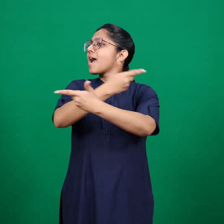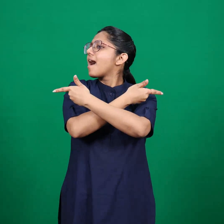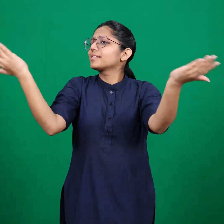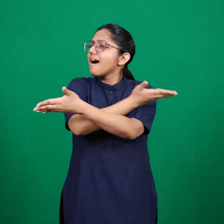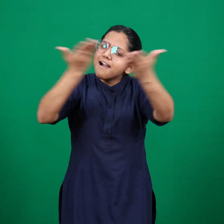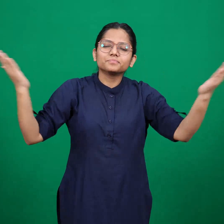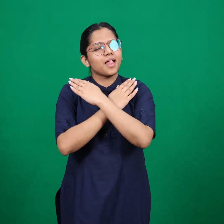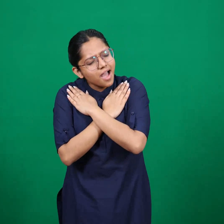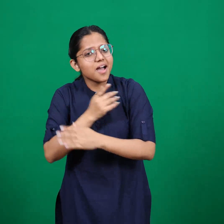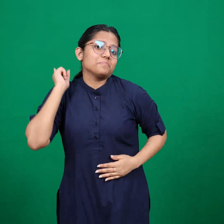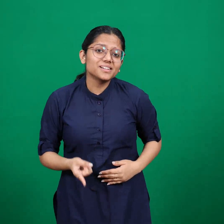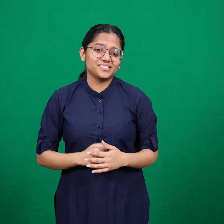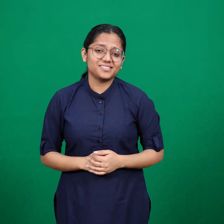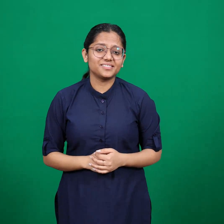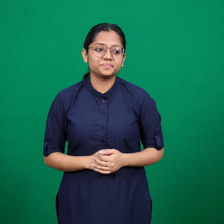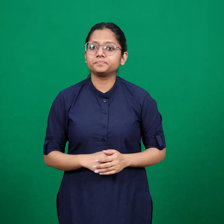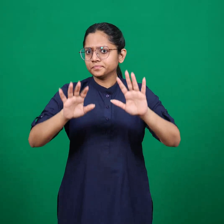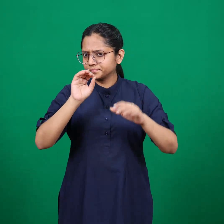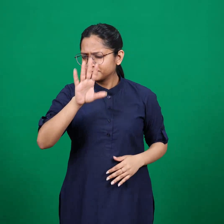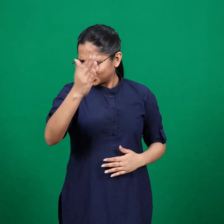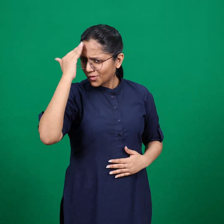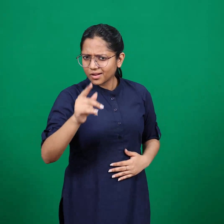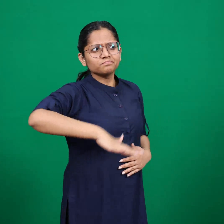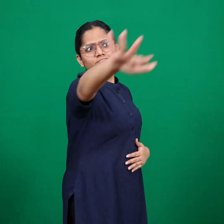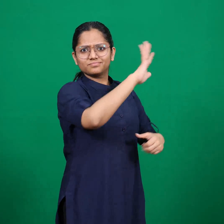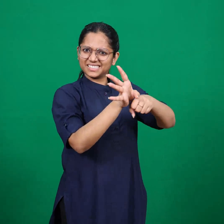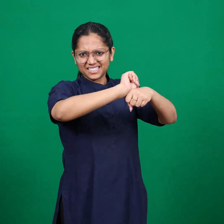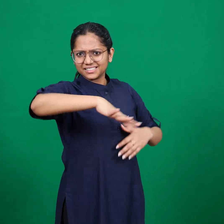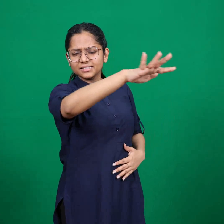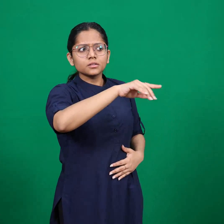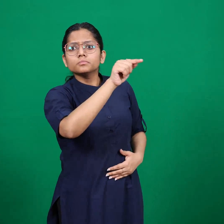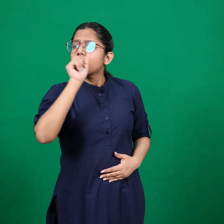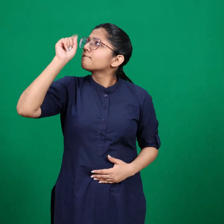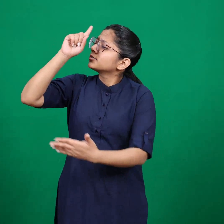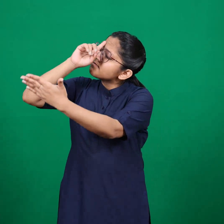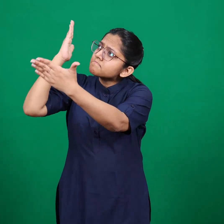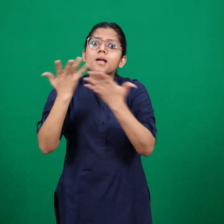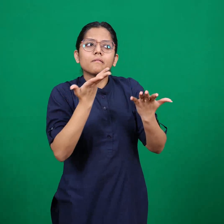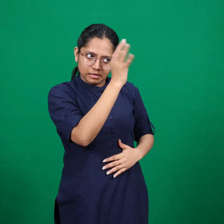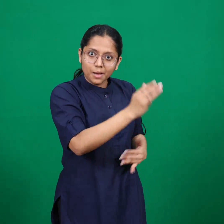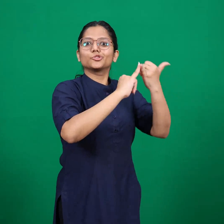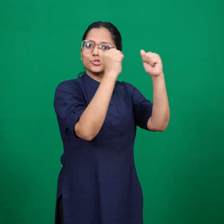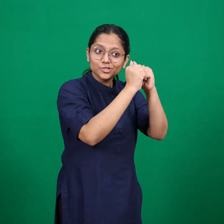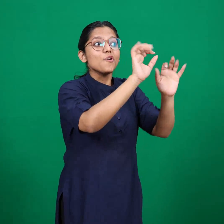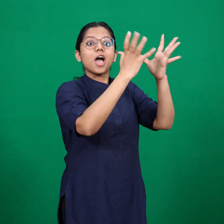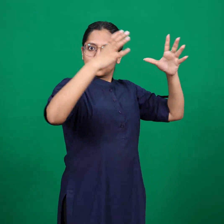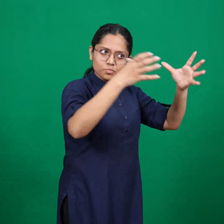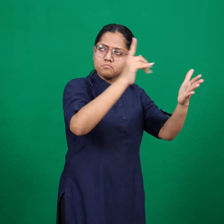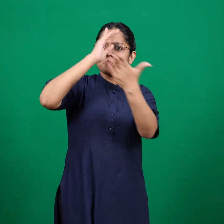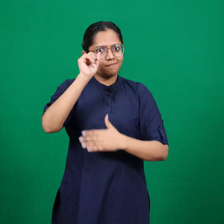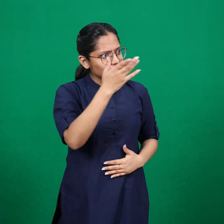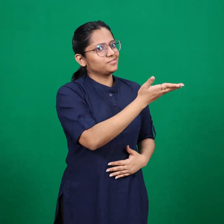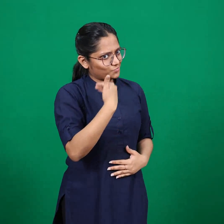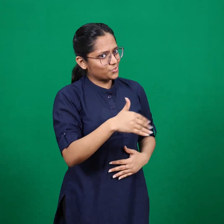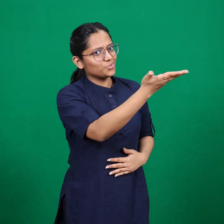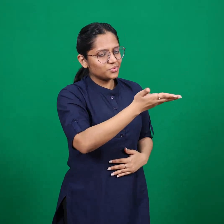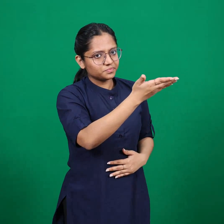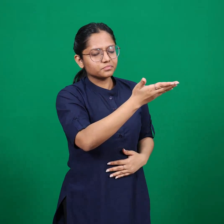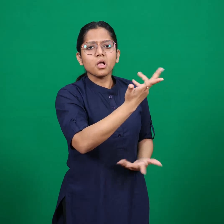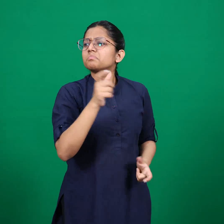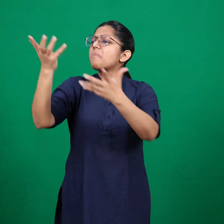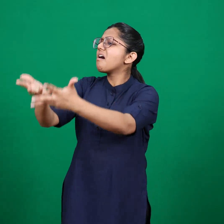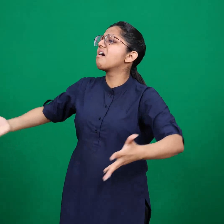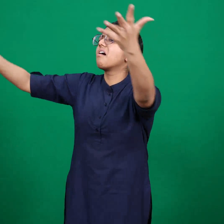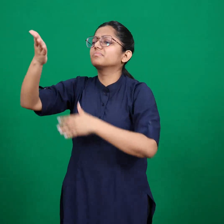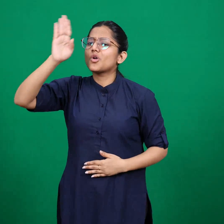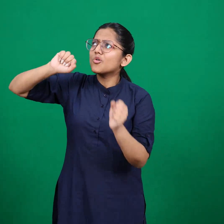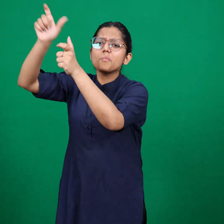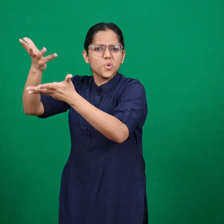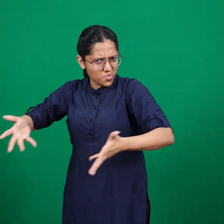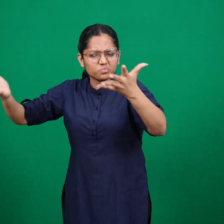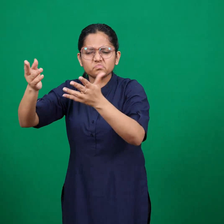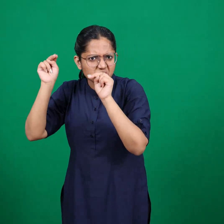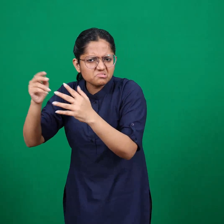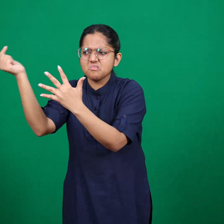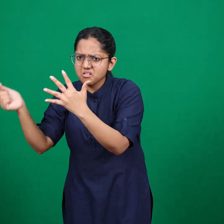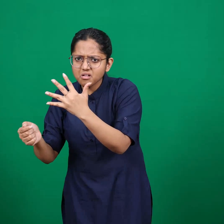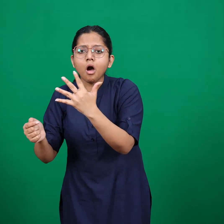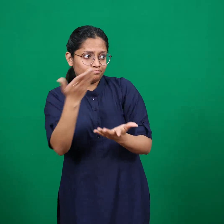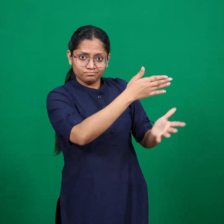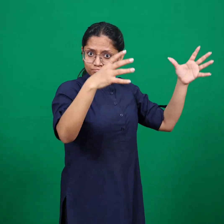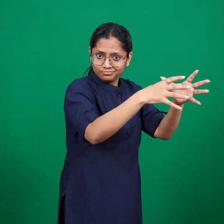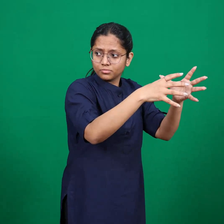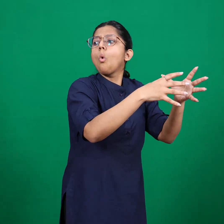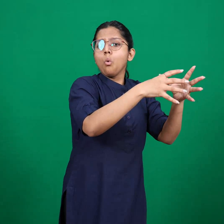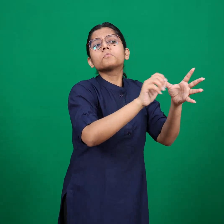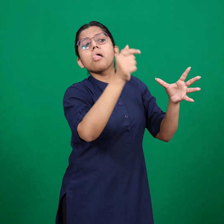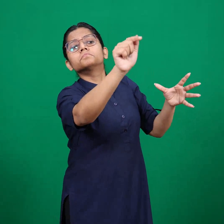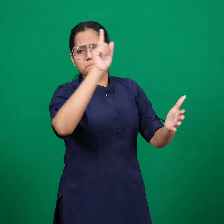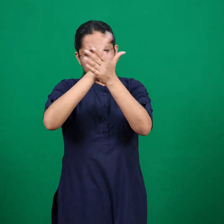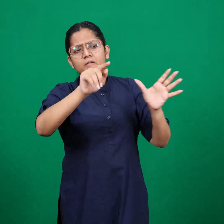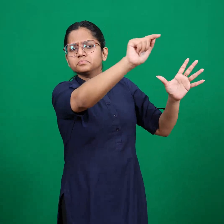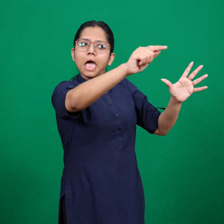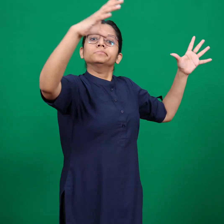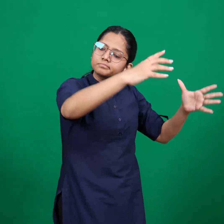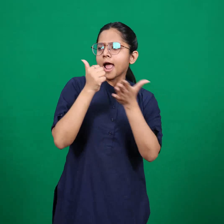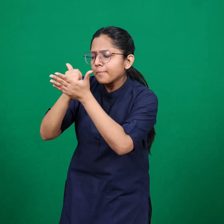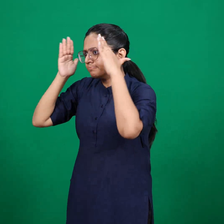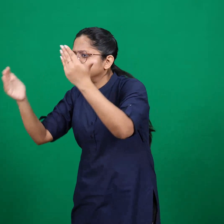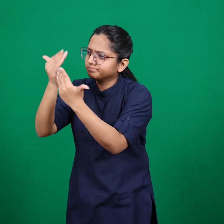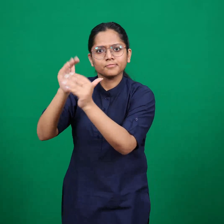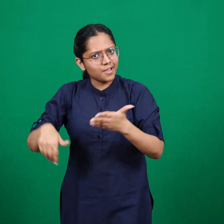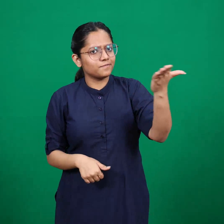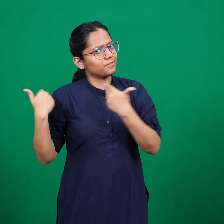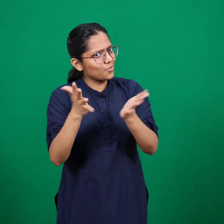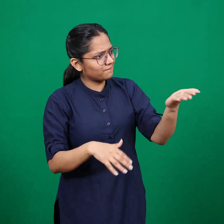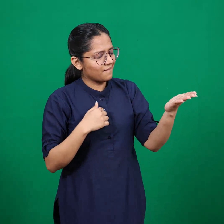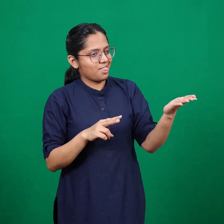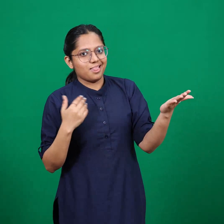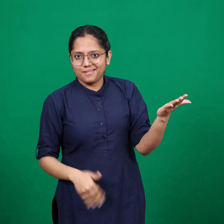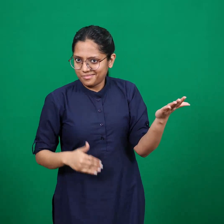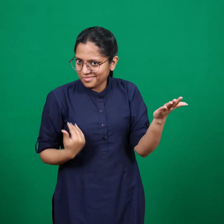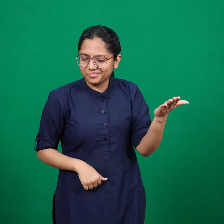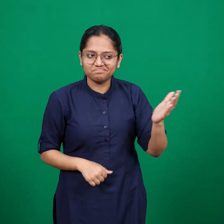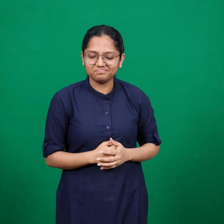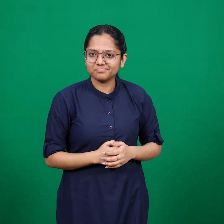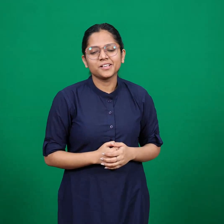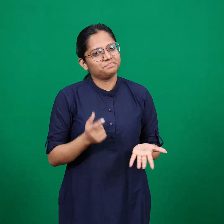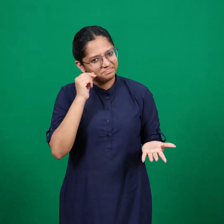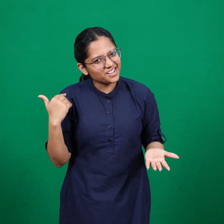You know that Stephanas and his household were the first converts in Achaia, and they have devoted themselves to the service of the saints.